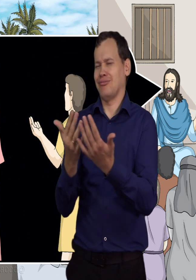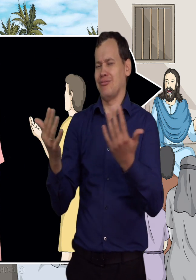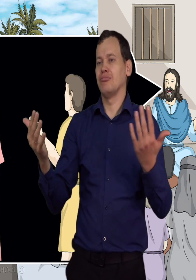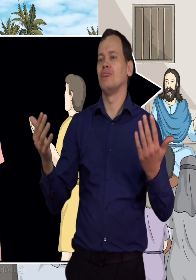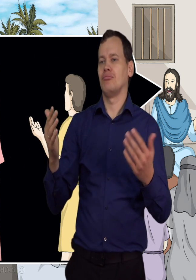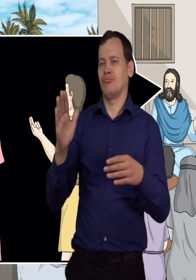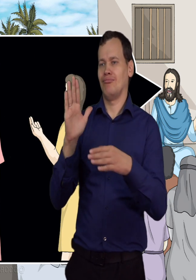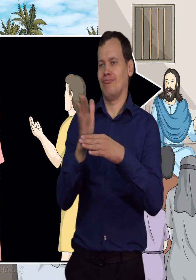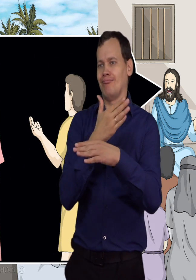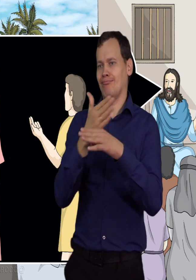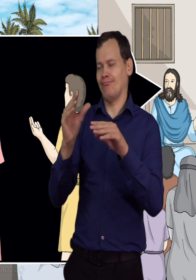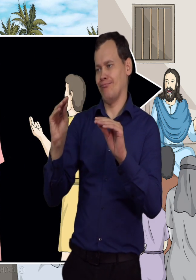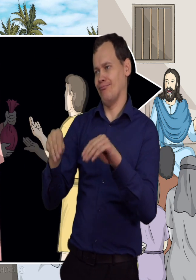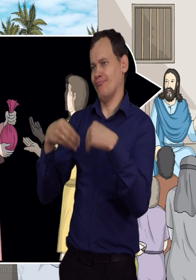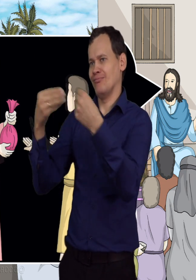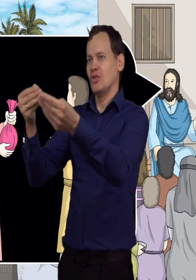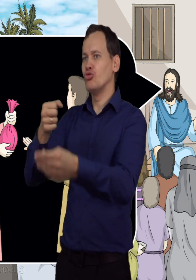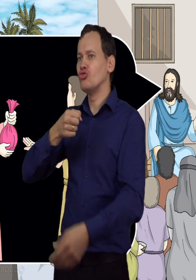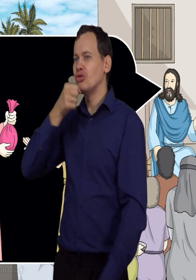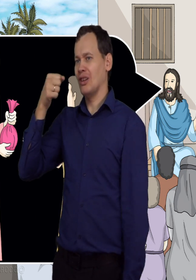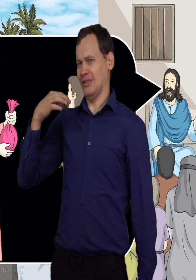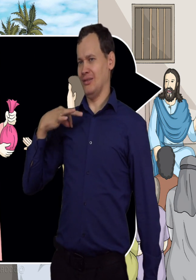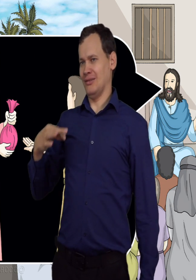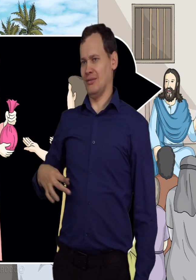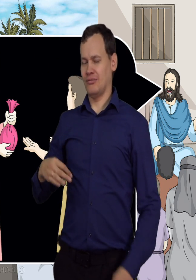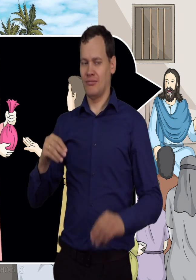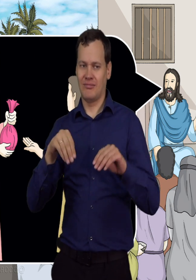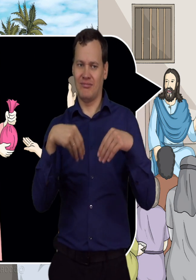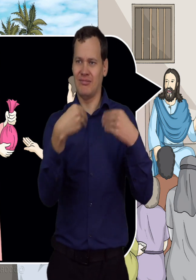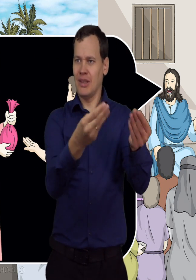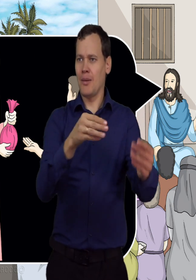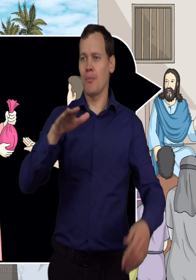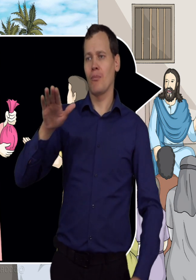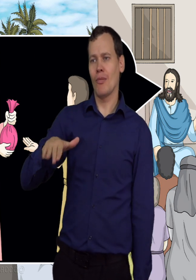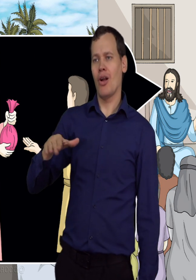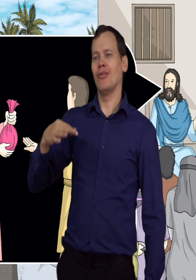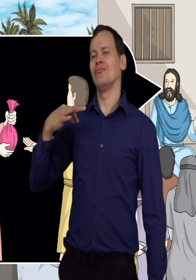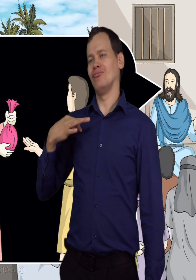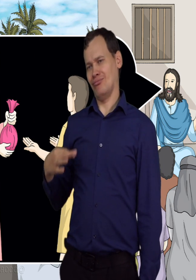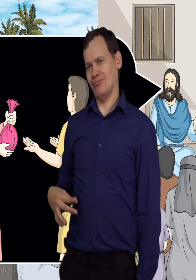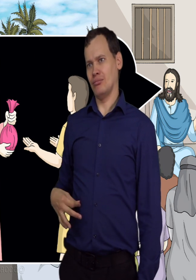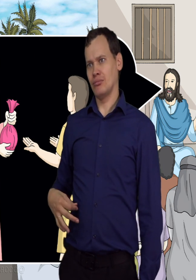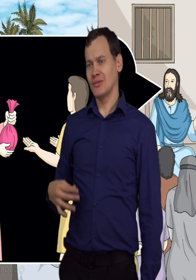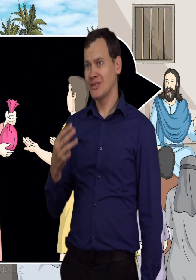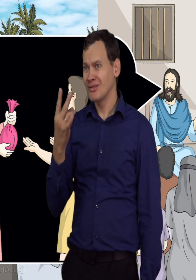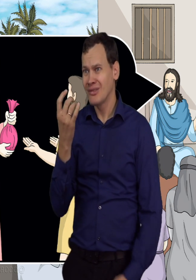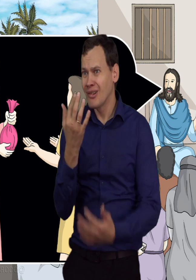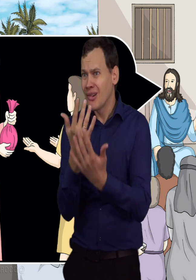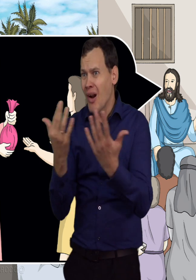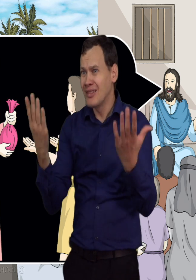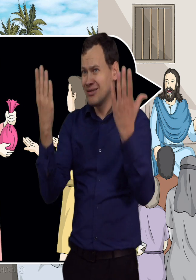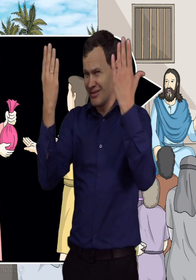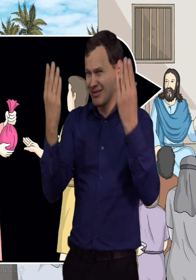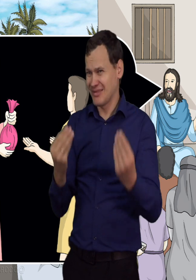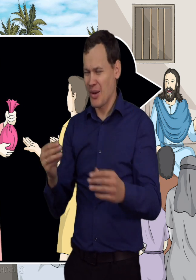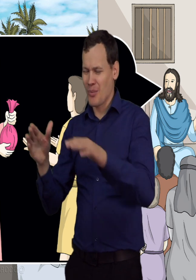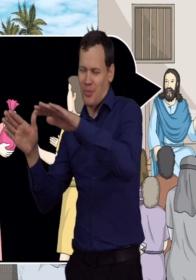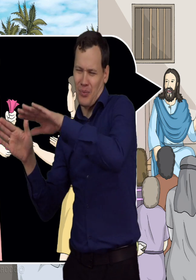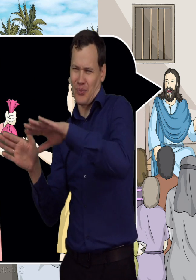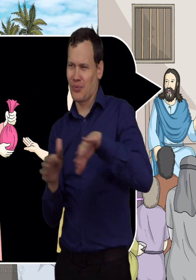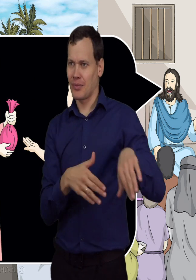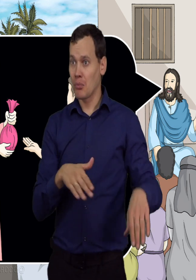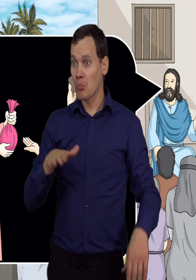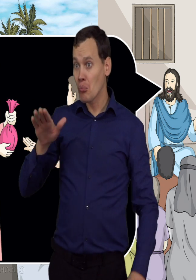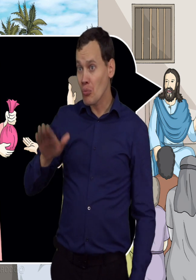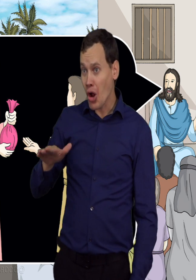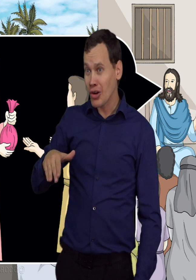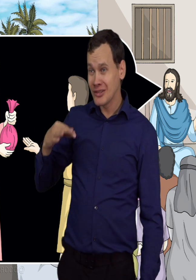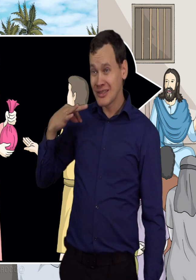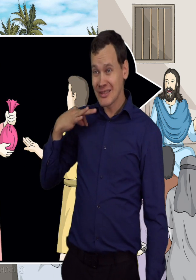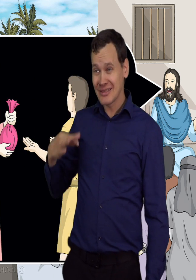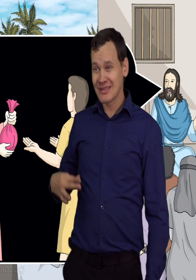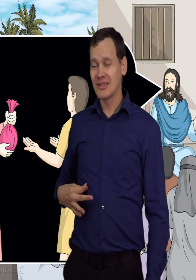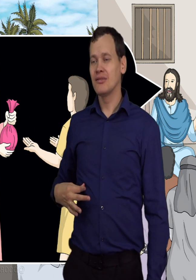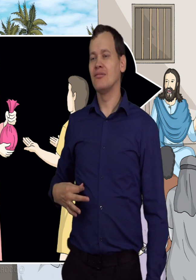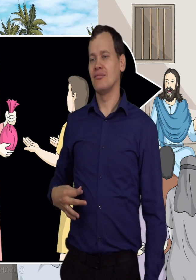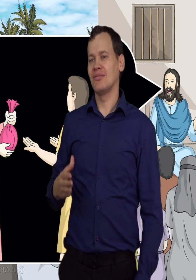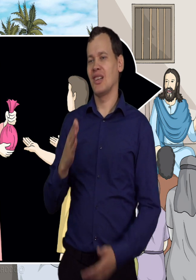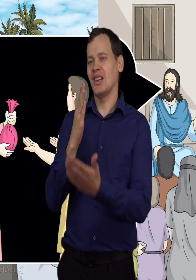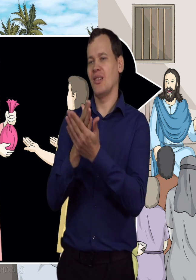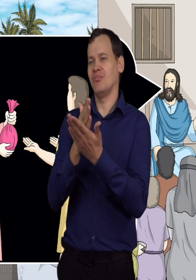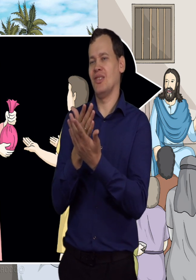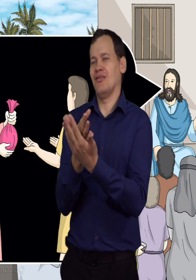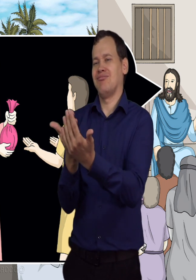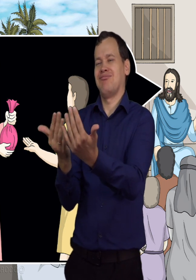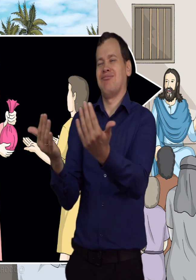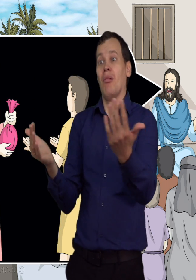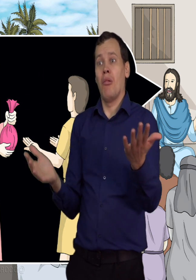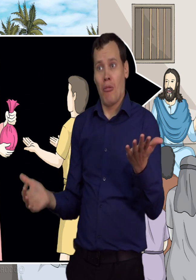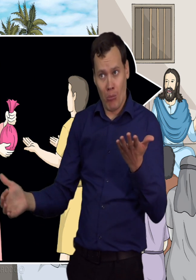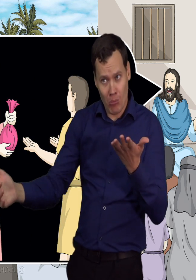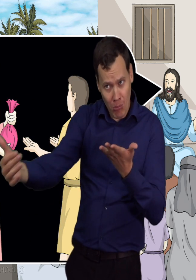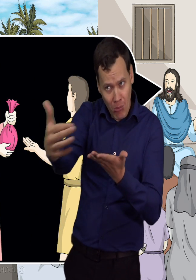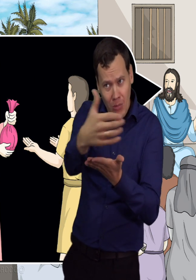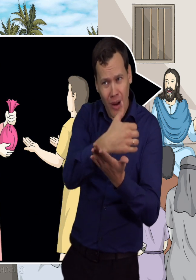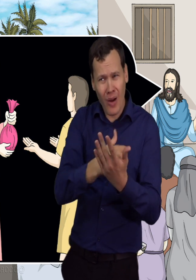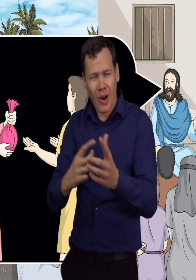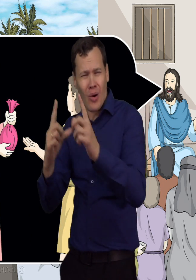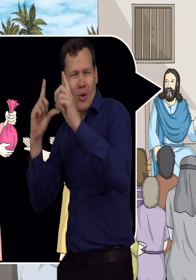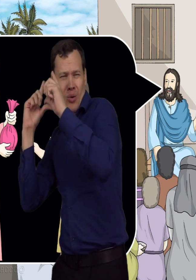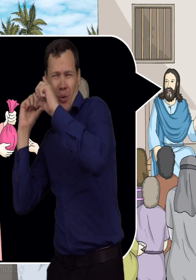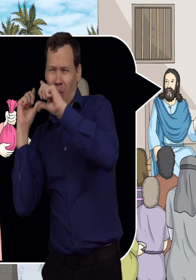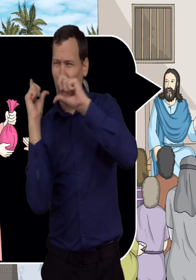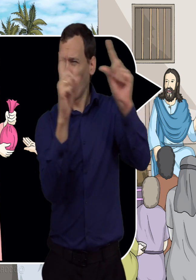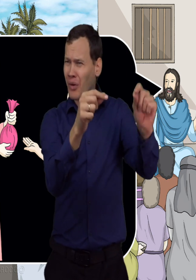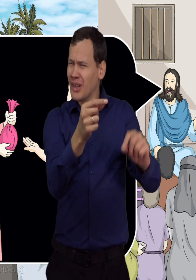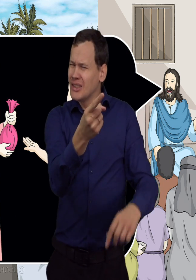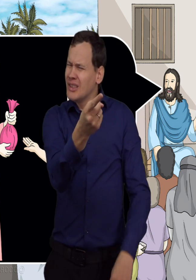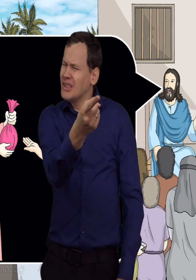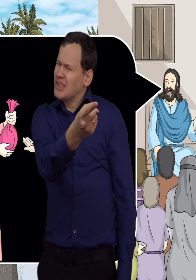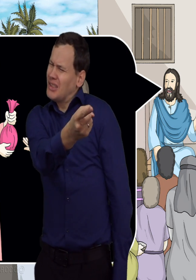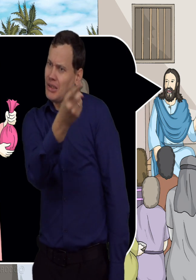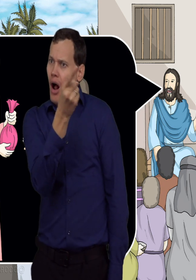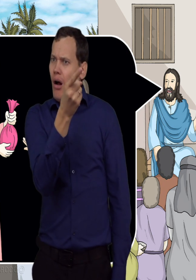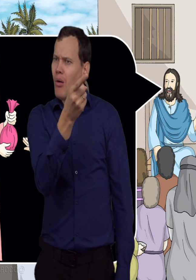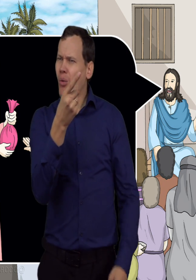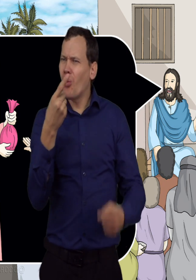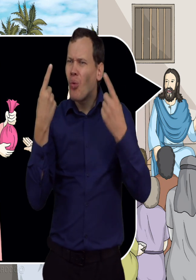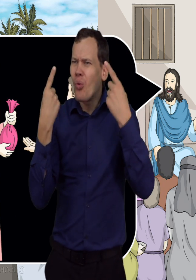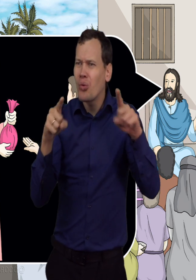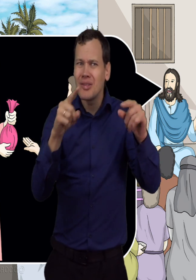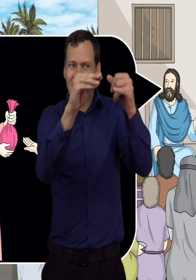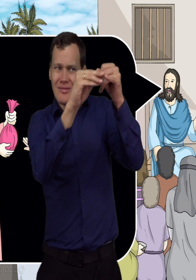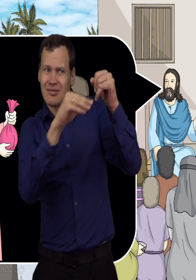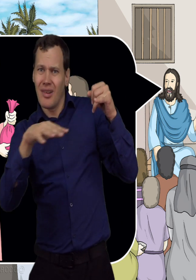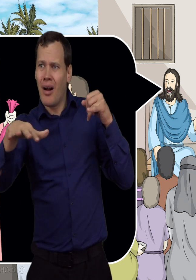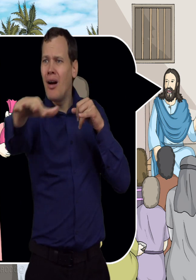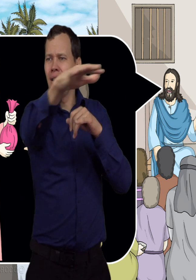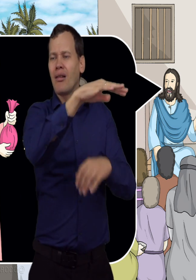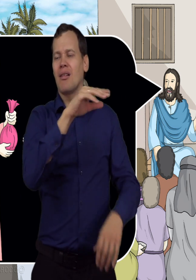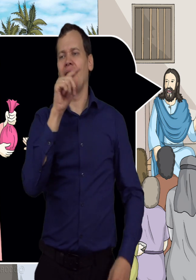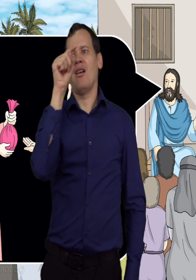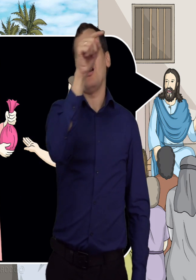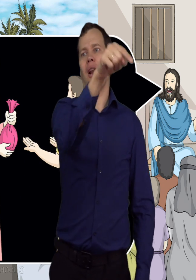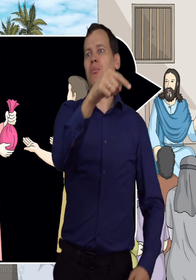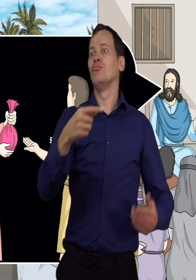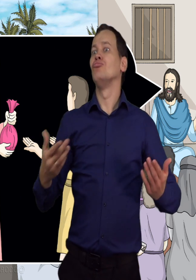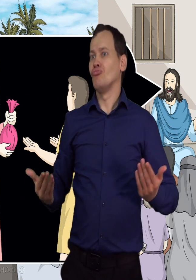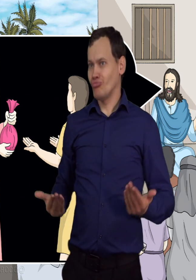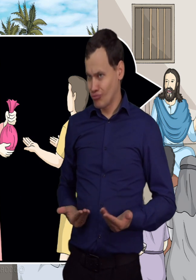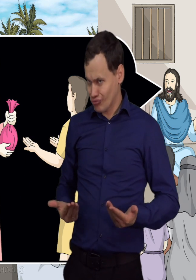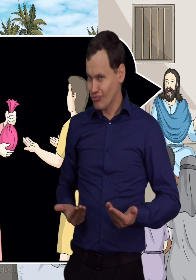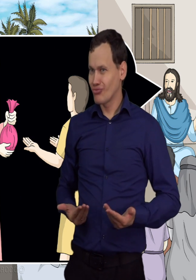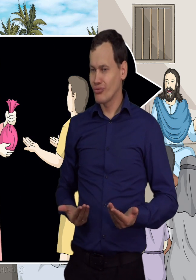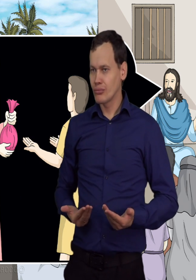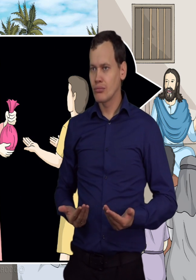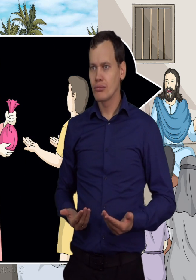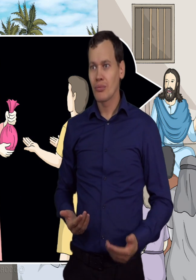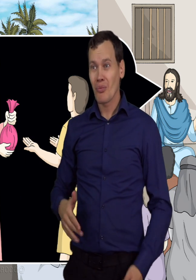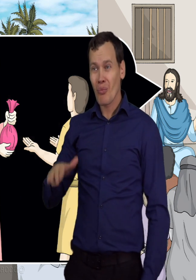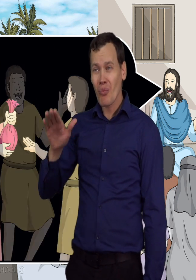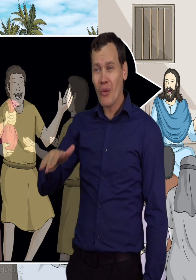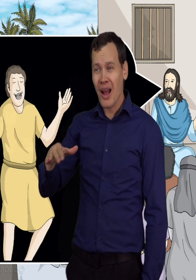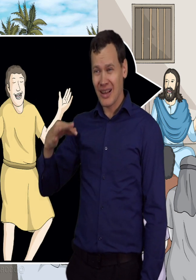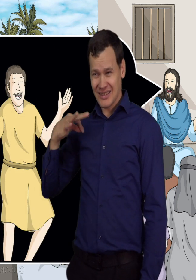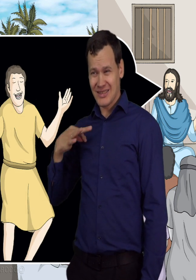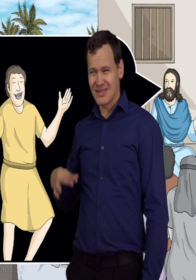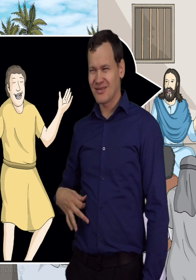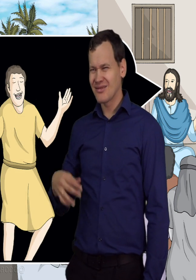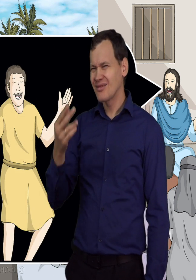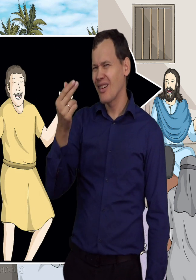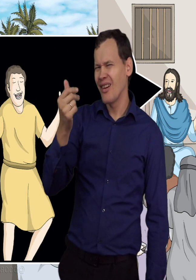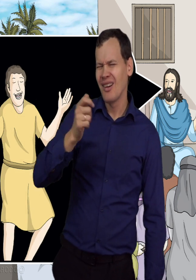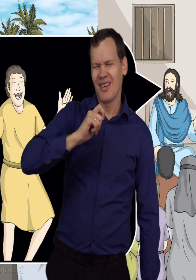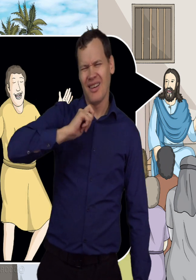So he divided his property between them.